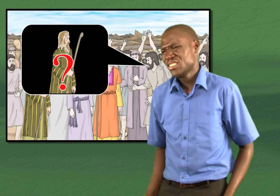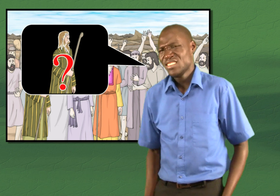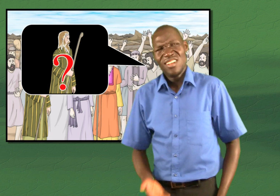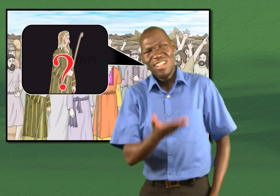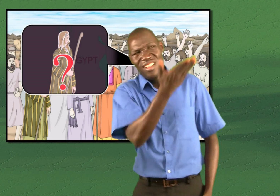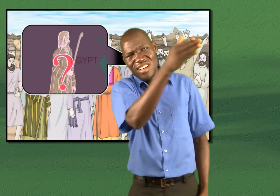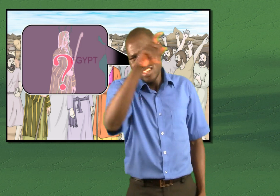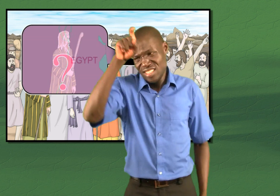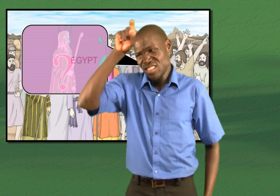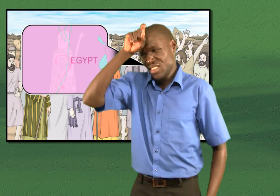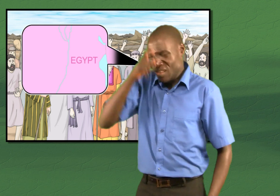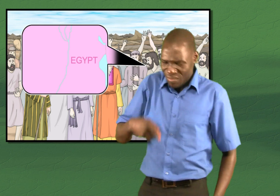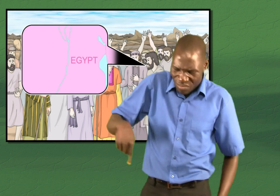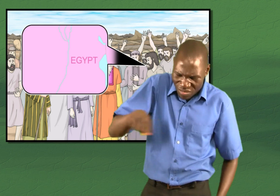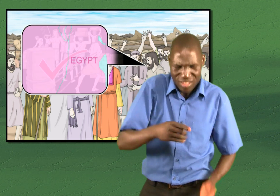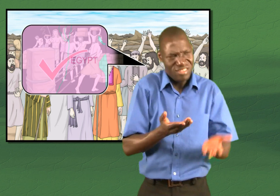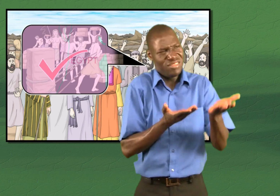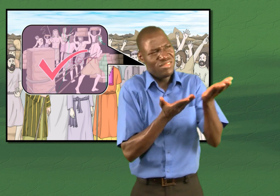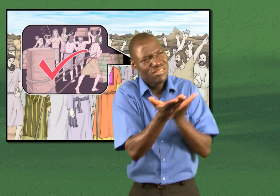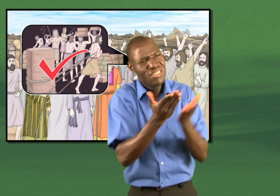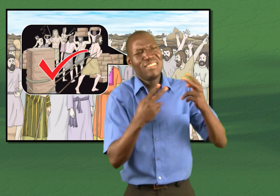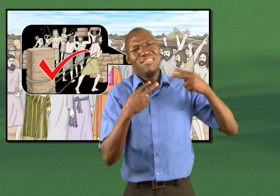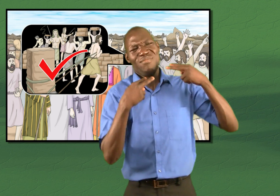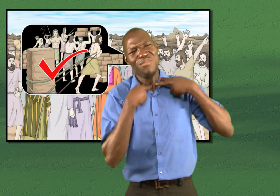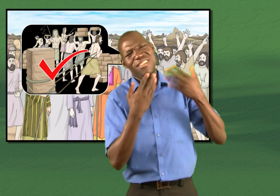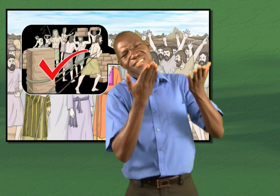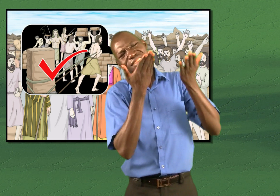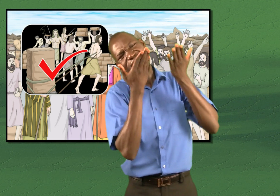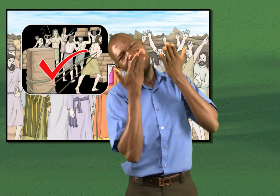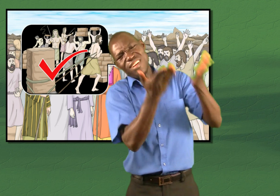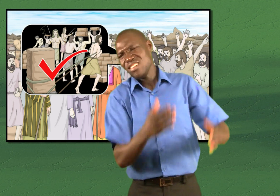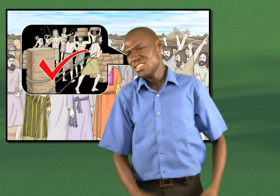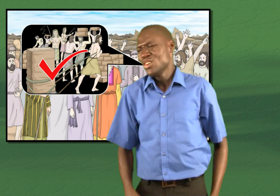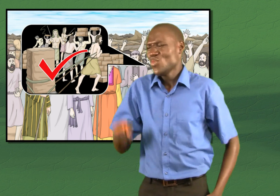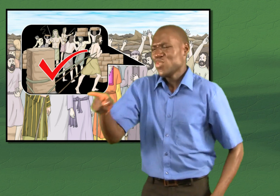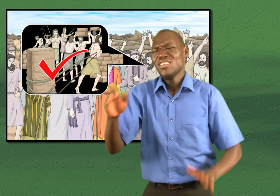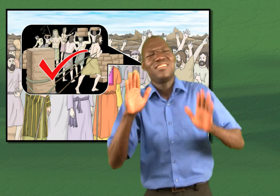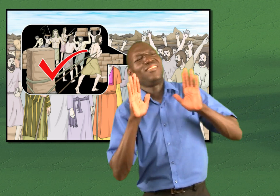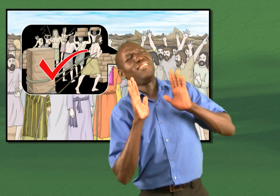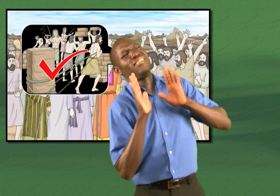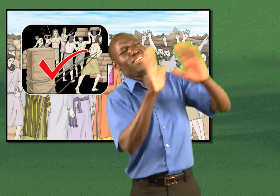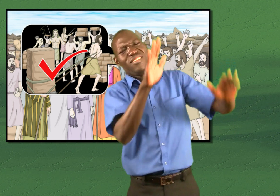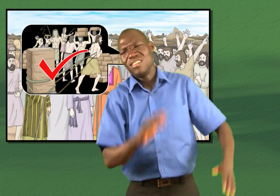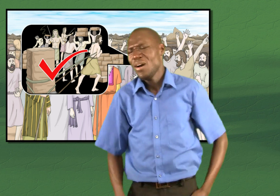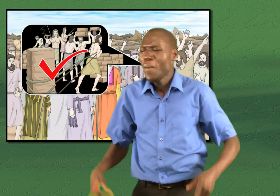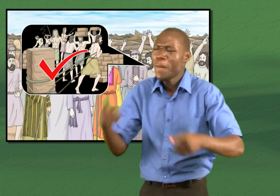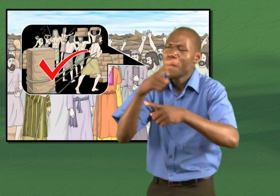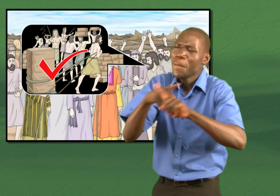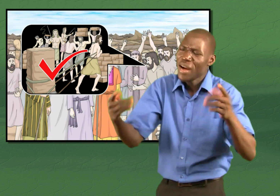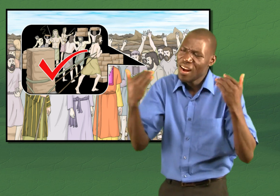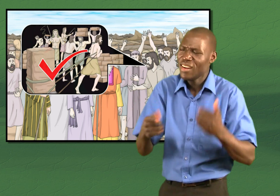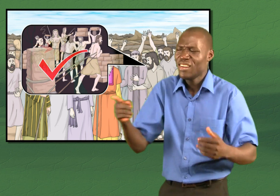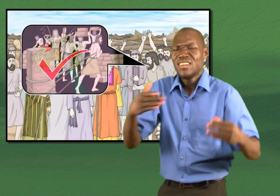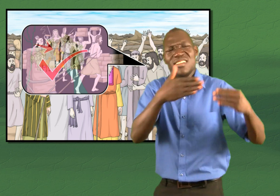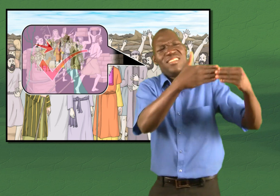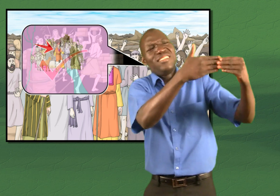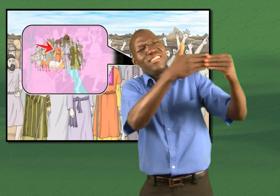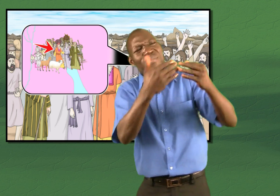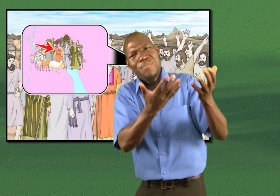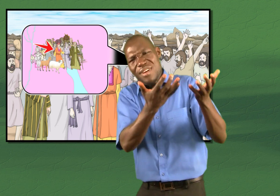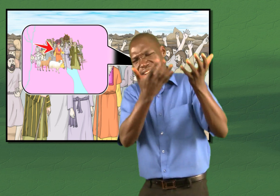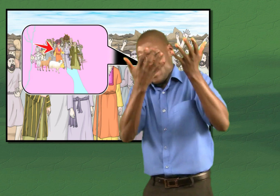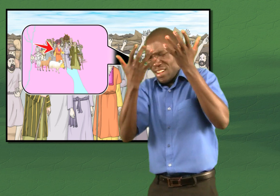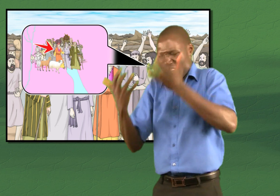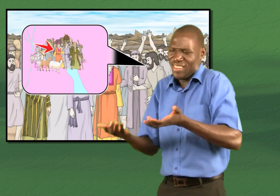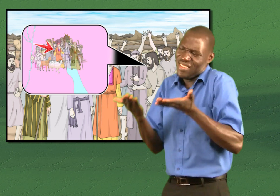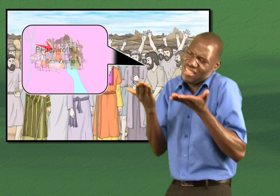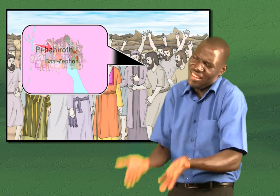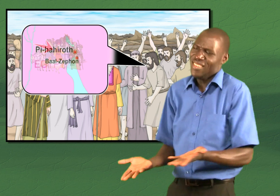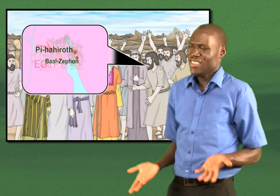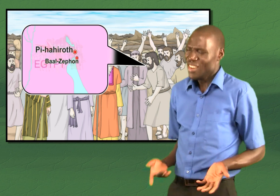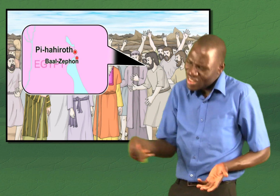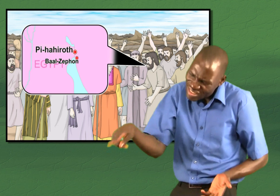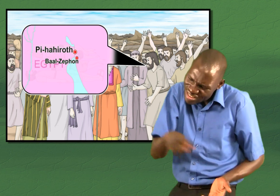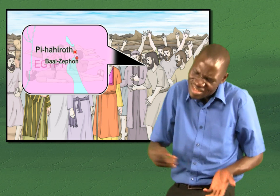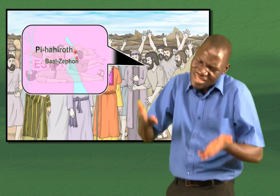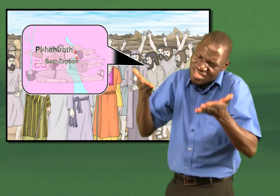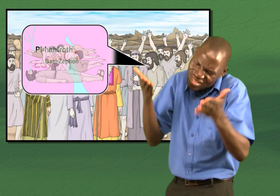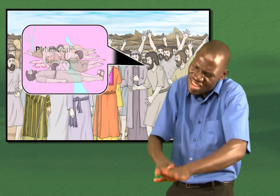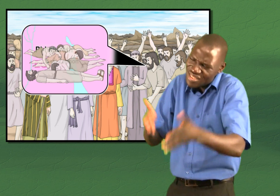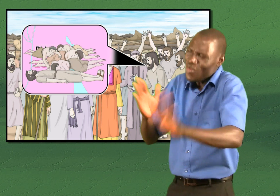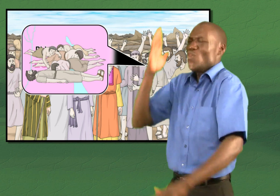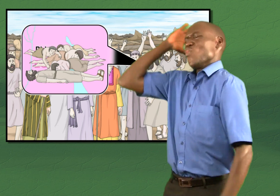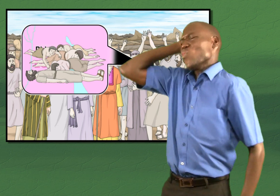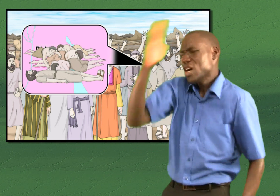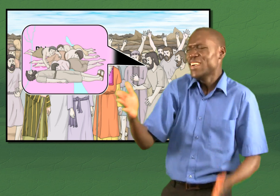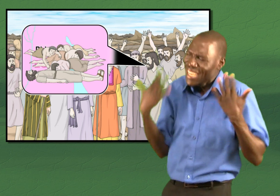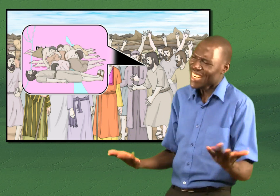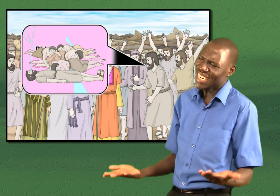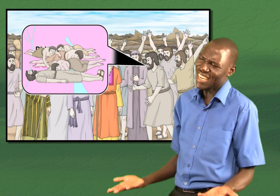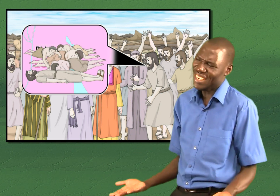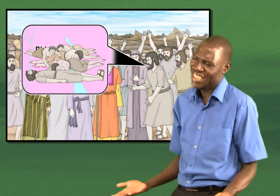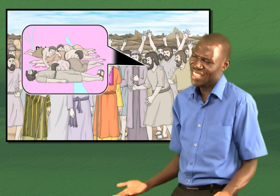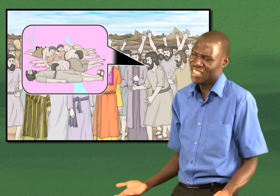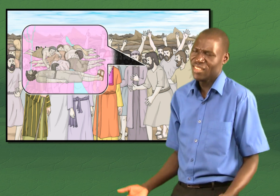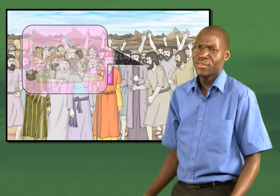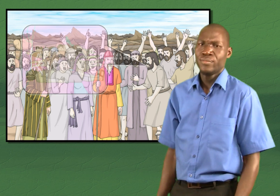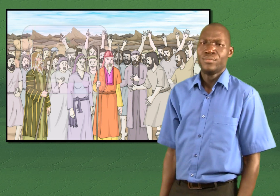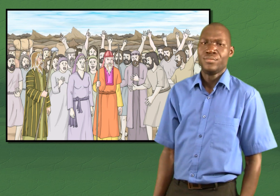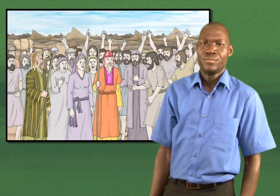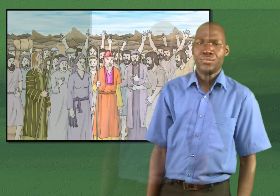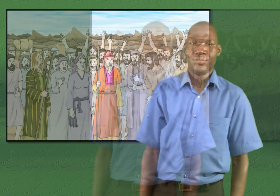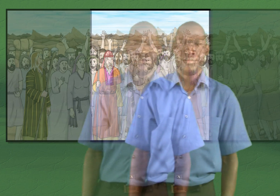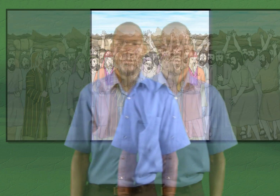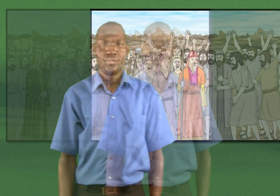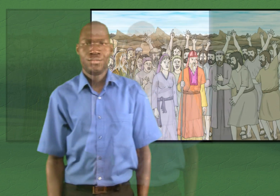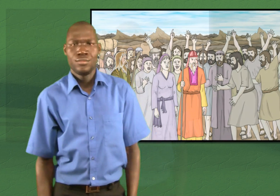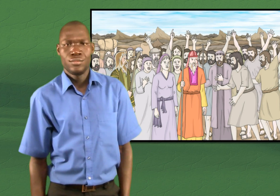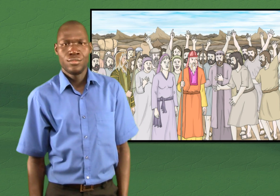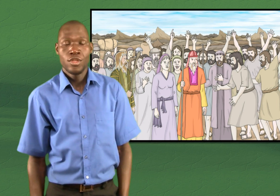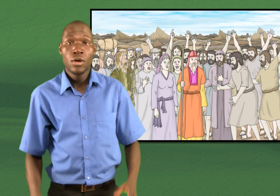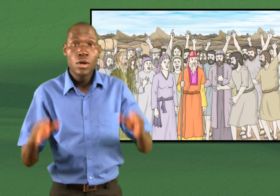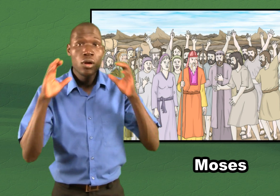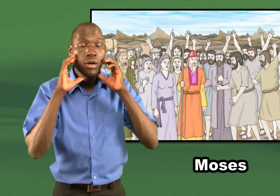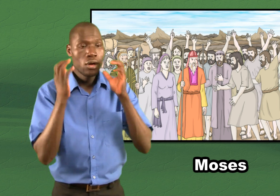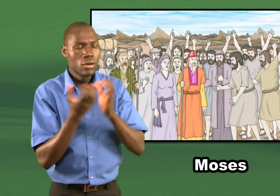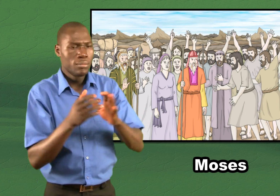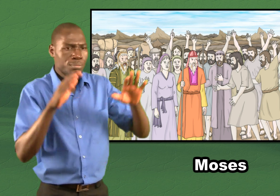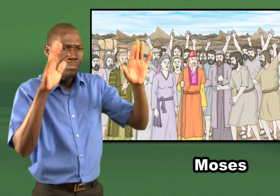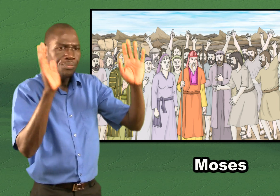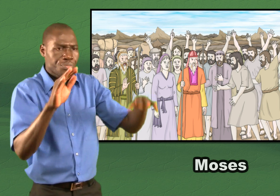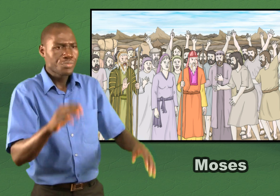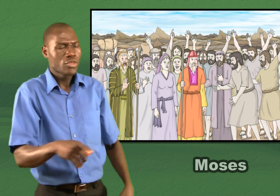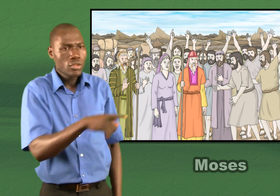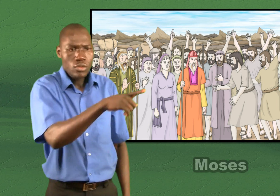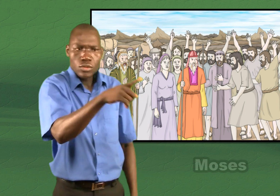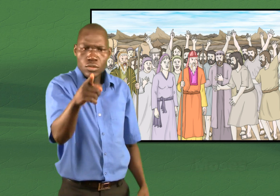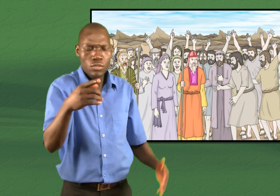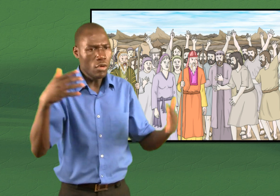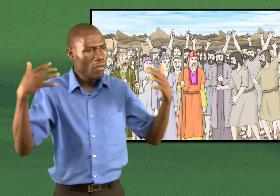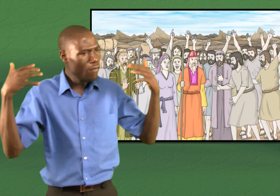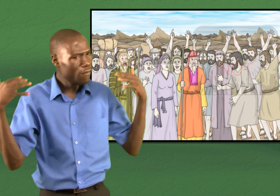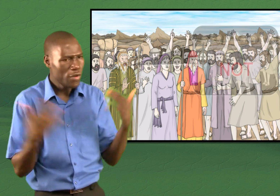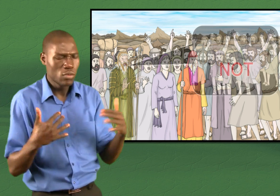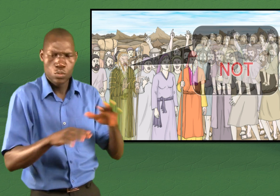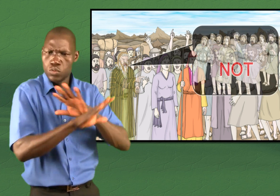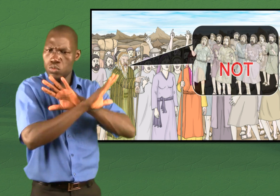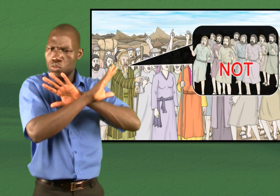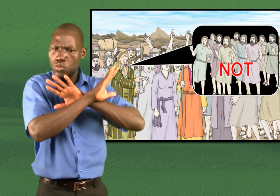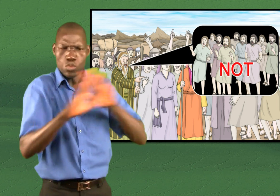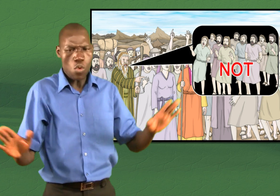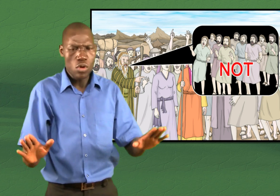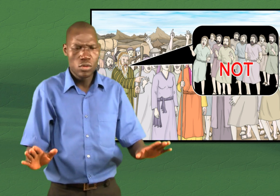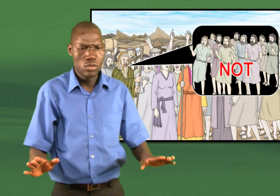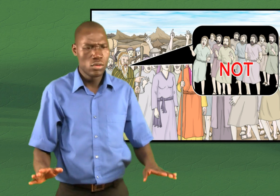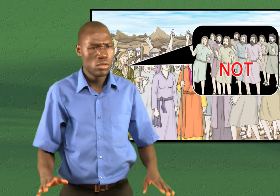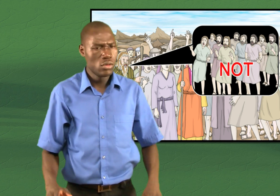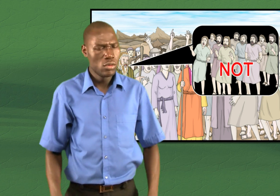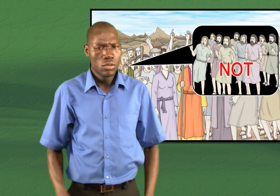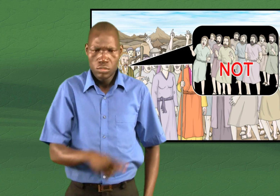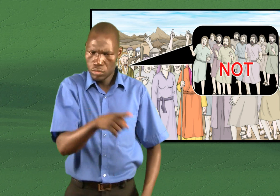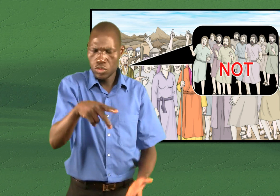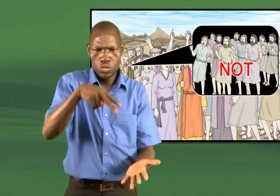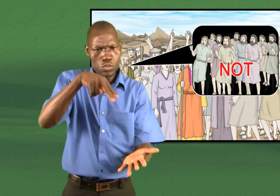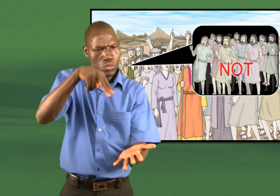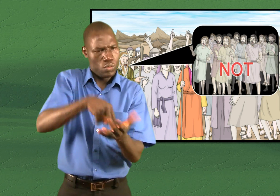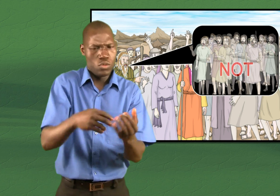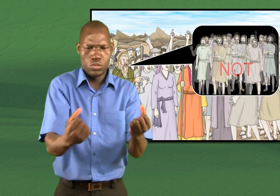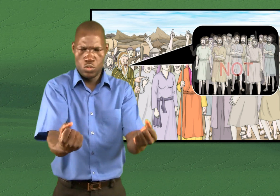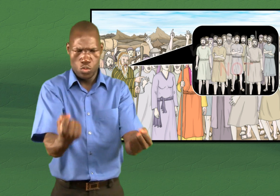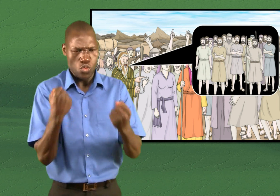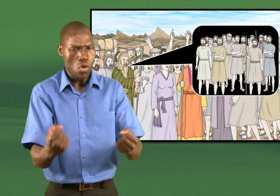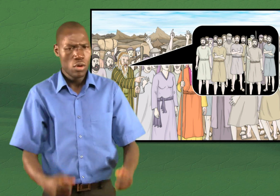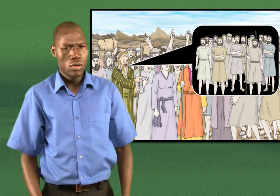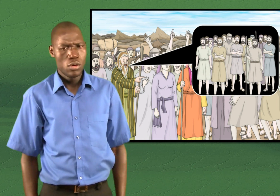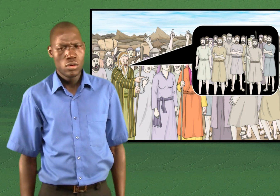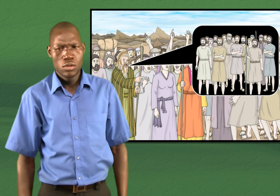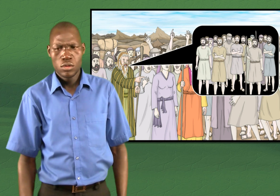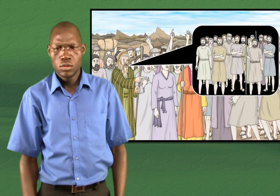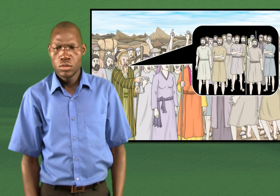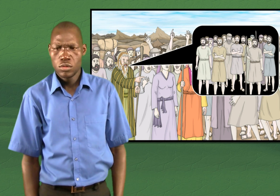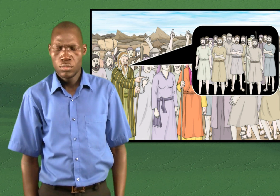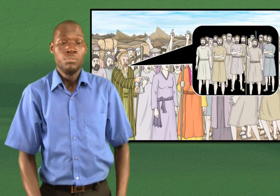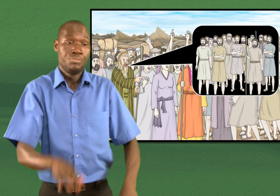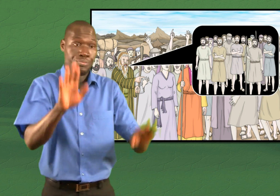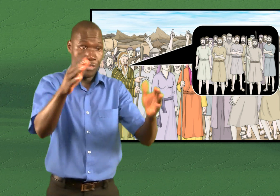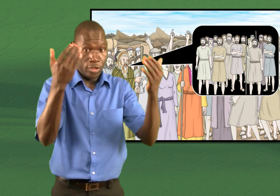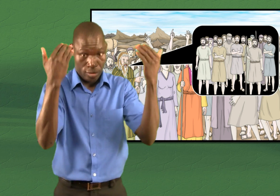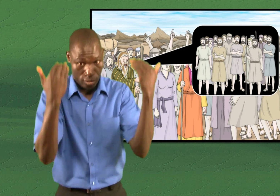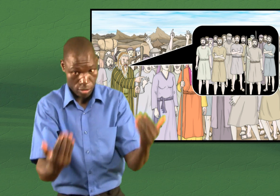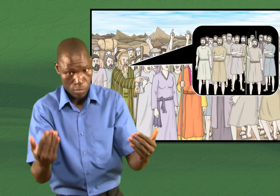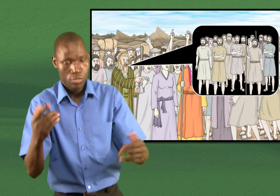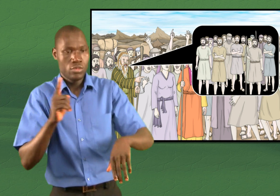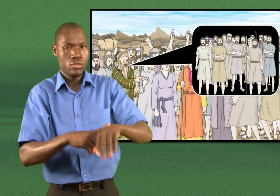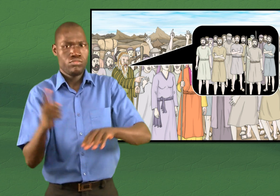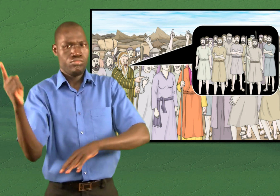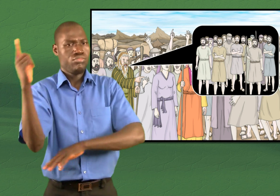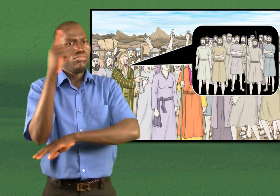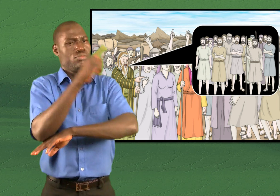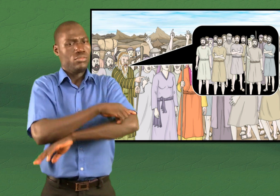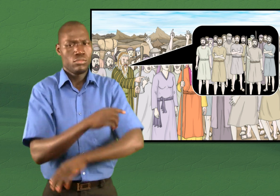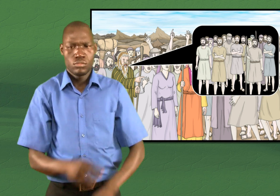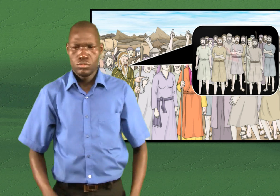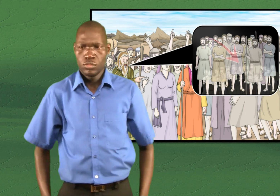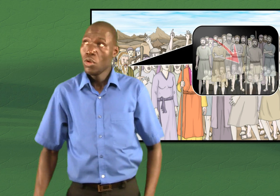For it would have been better for us to serve the Egyptians than to die in the wilderness.” But Moses told the people, “Do not be afraid.